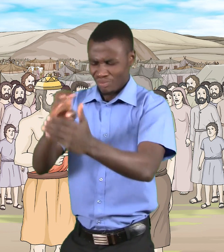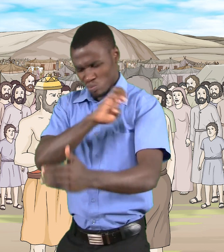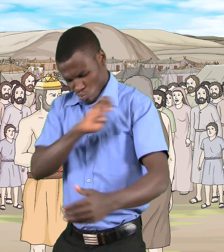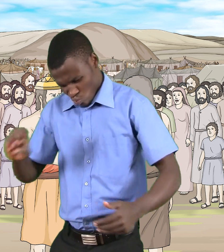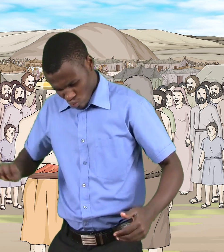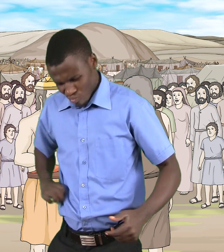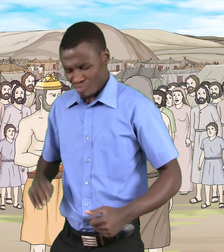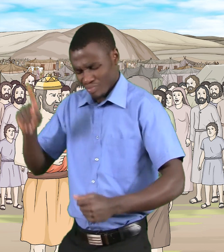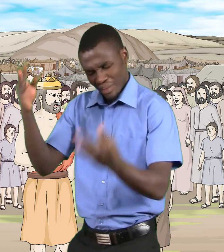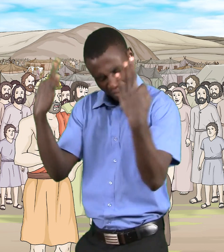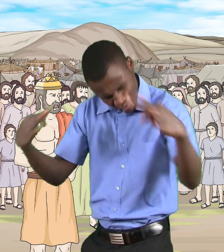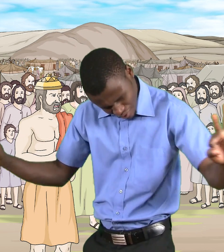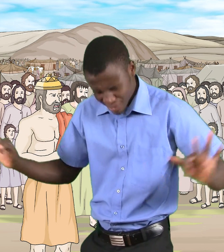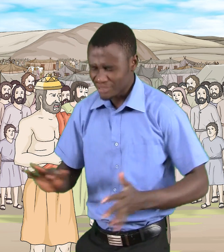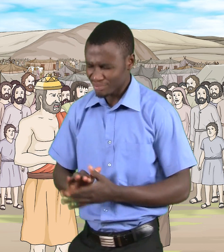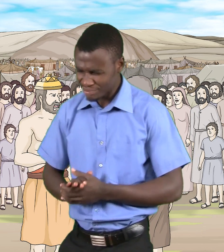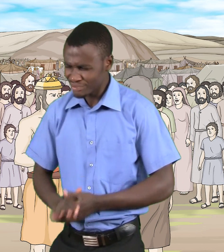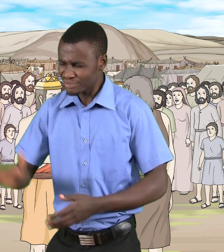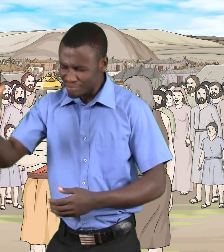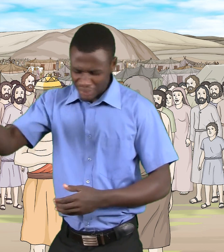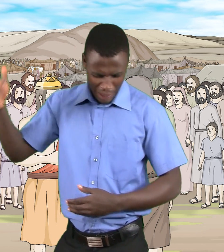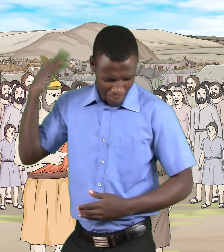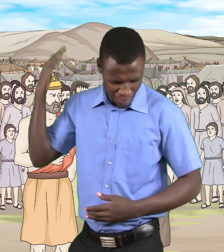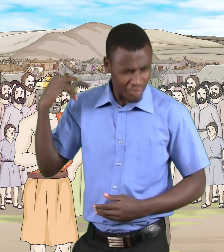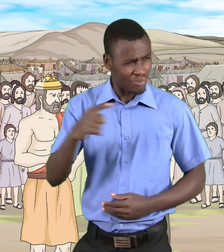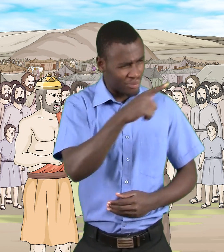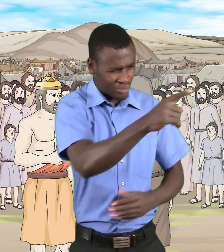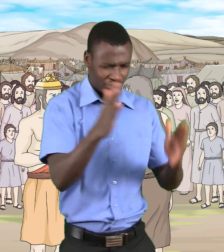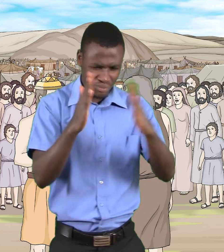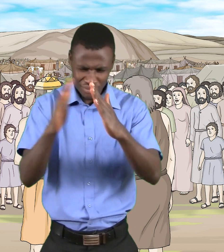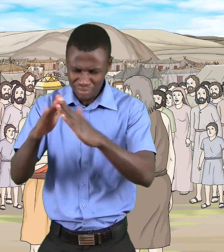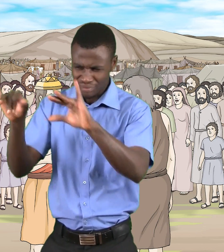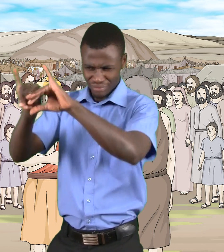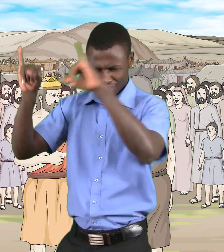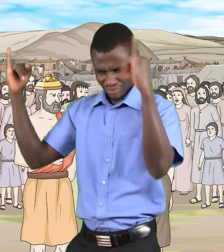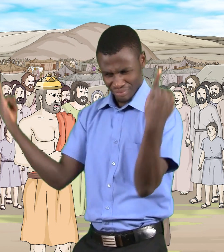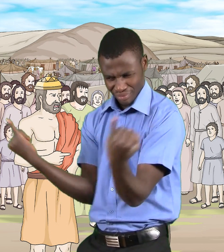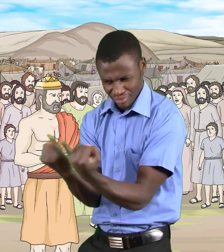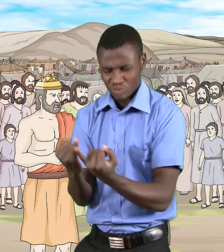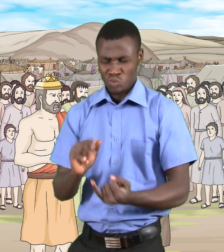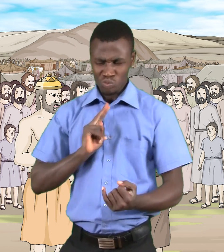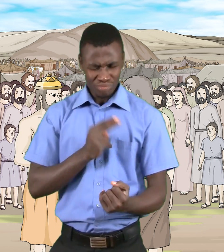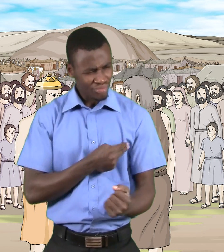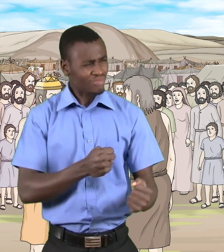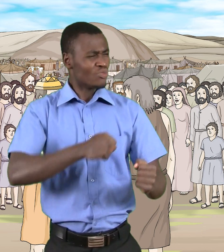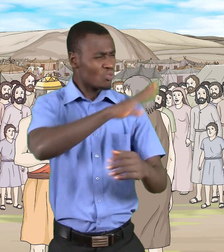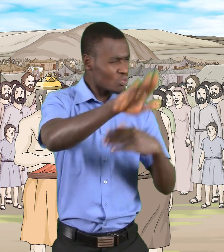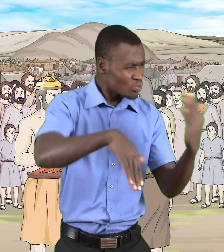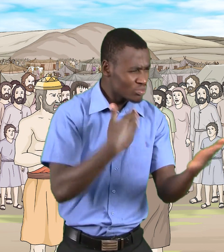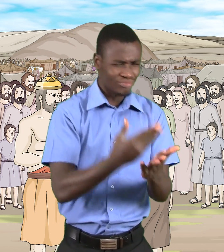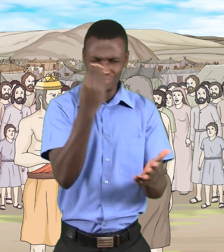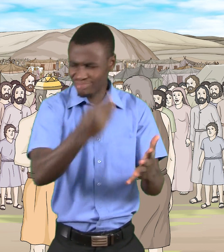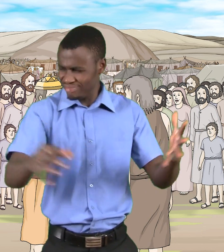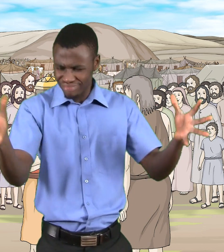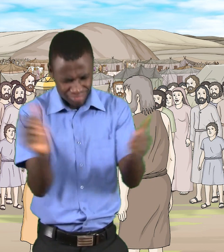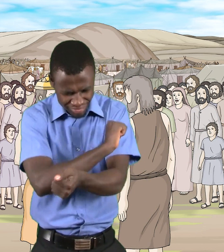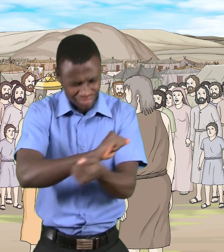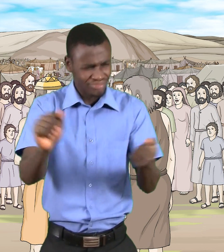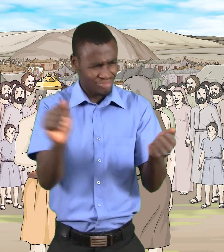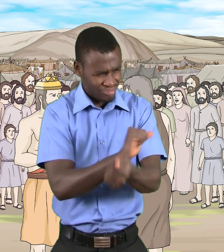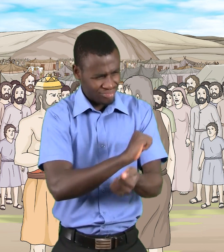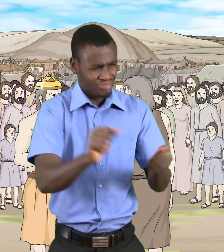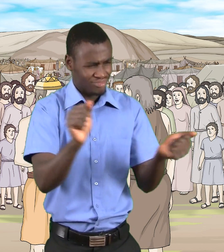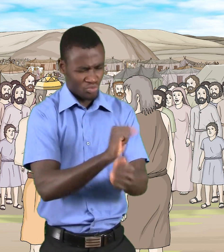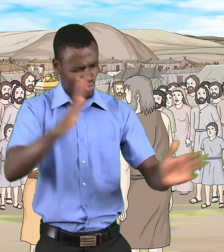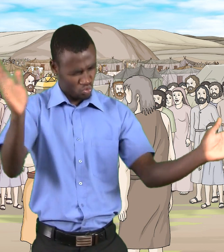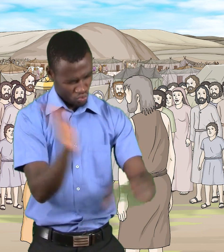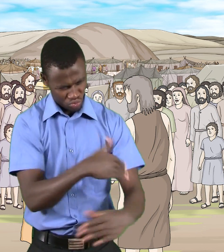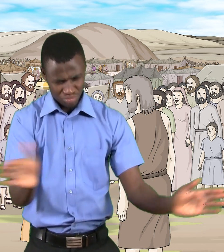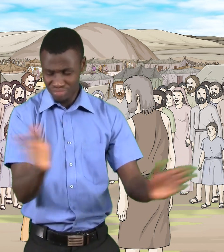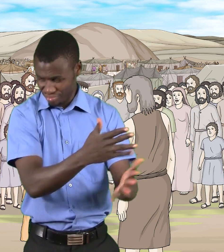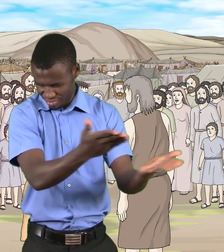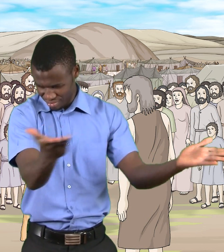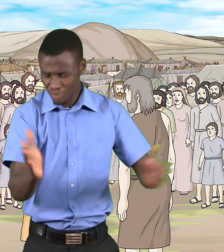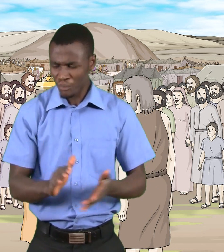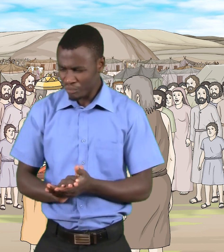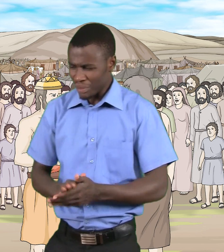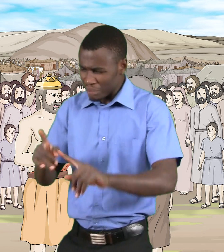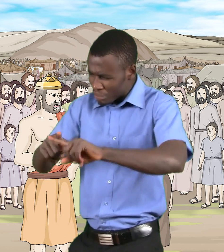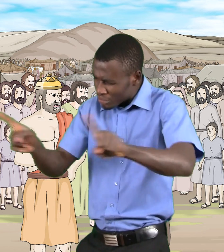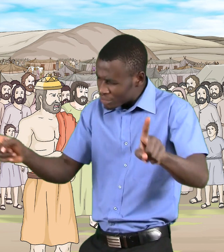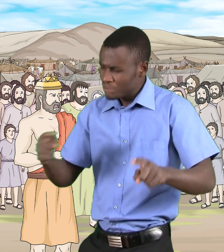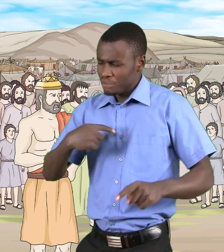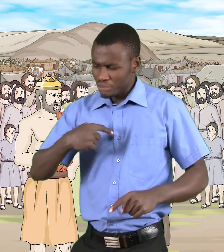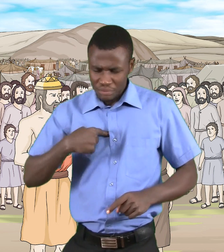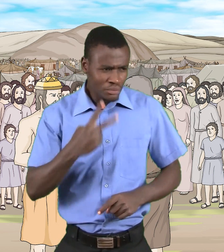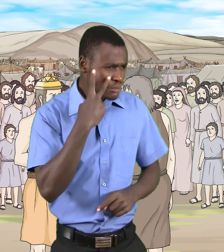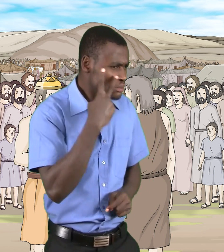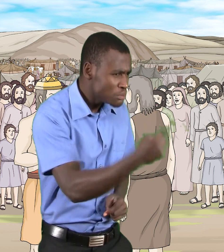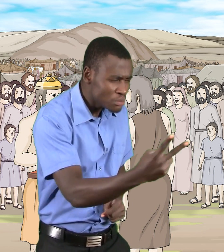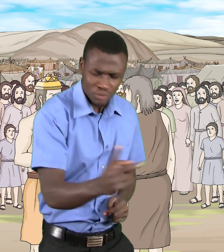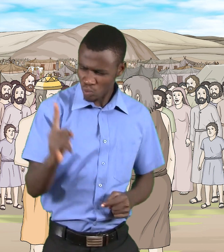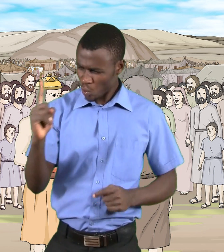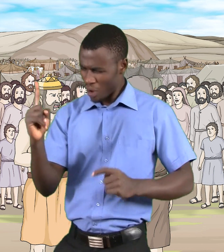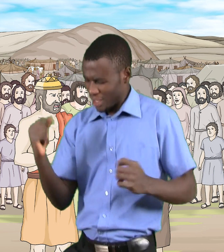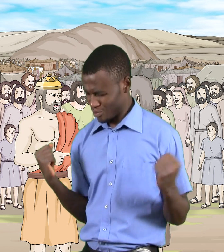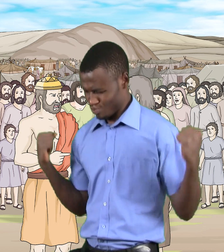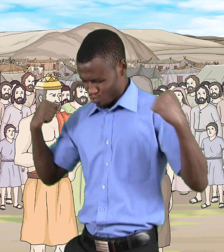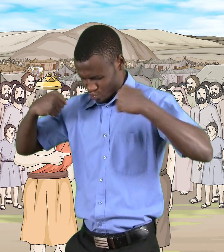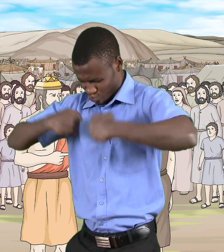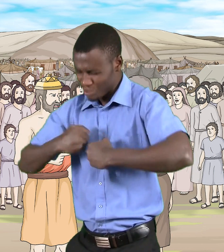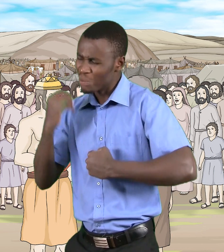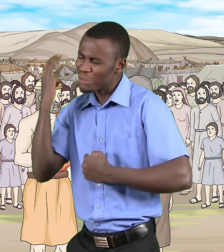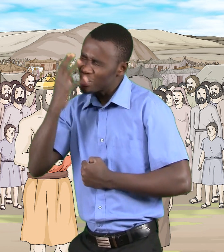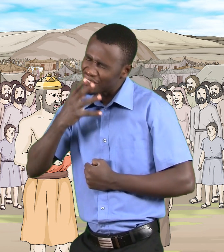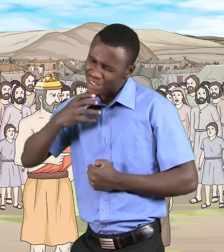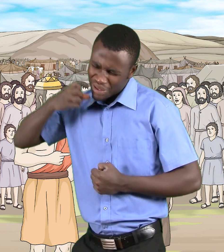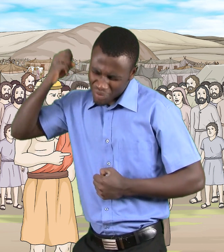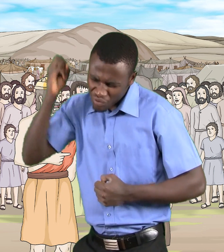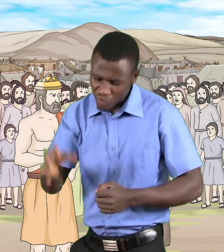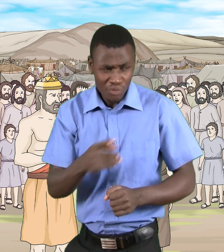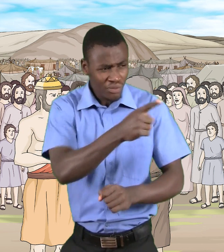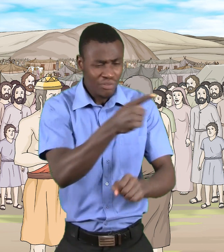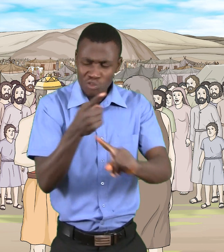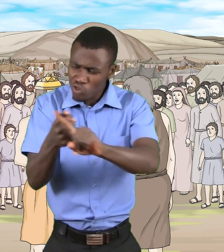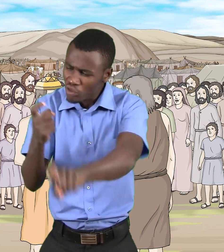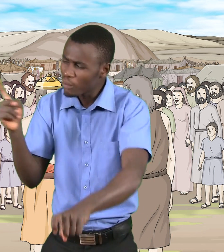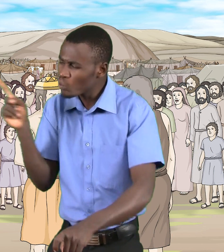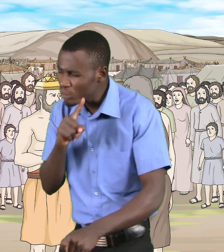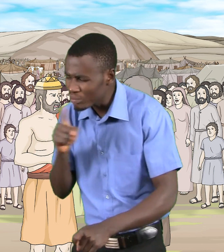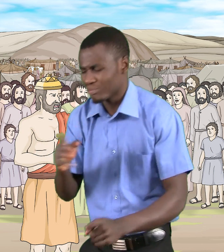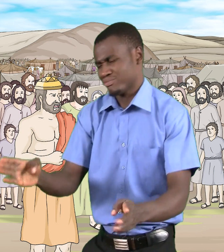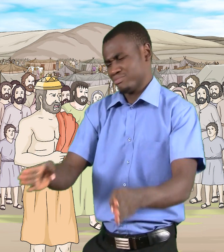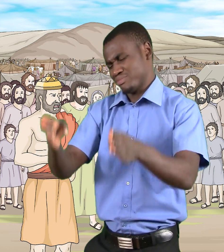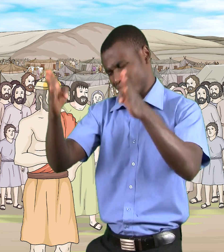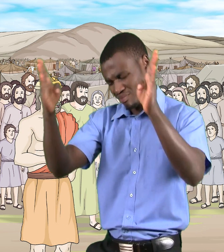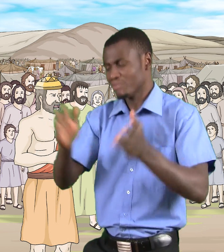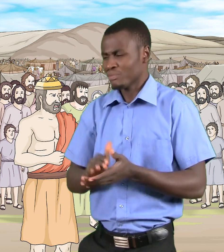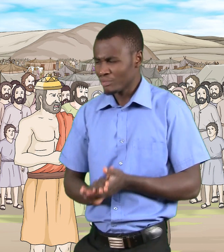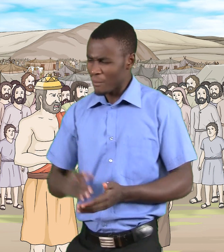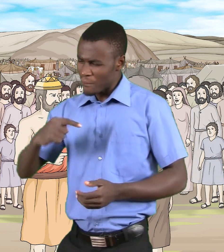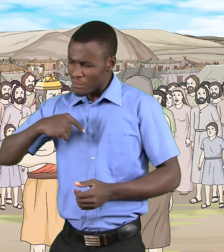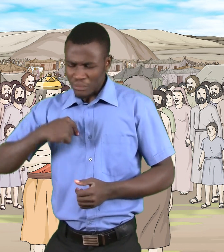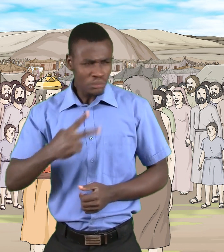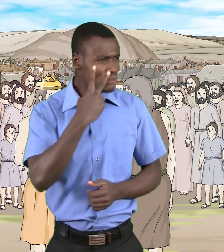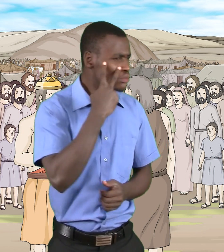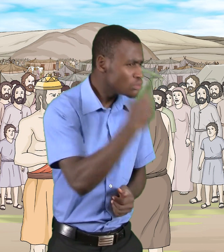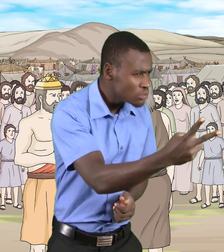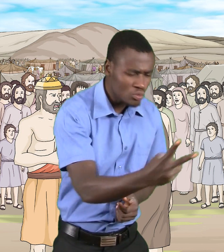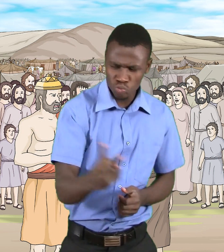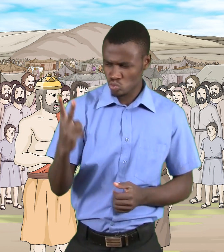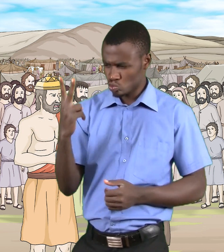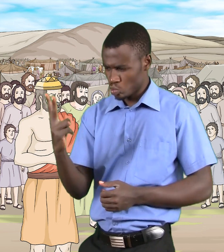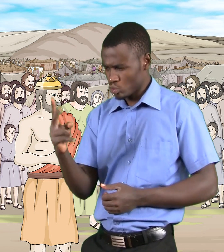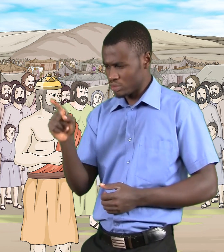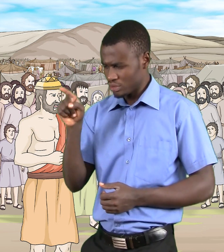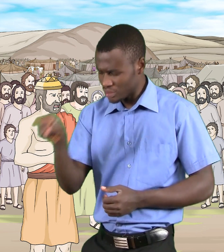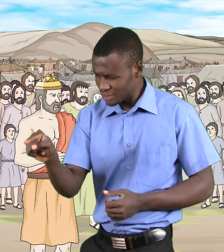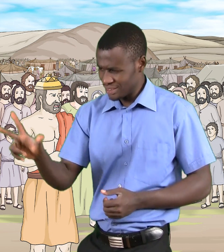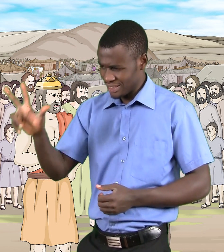“It is true,” Achan replied, “I have sinned against the LORD, the God of Israel.